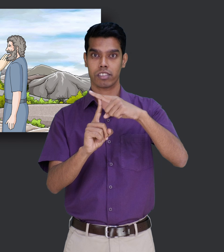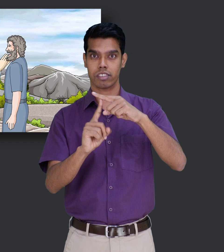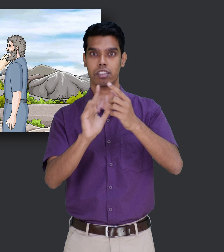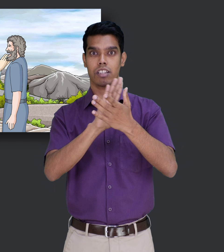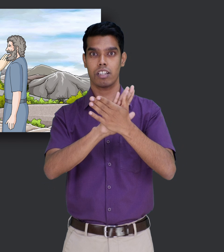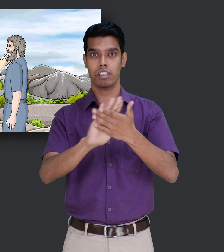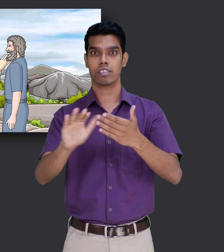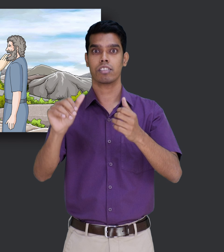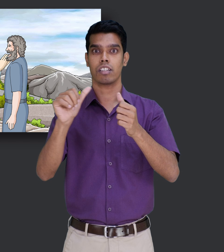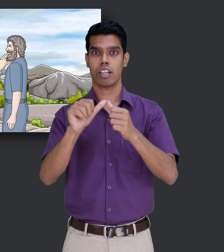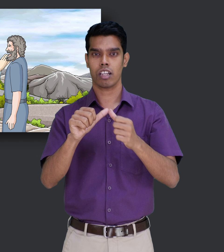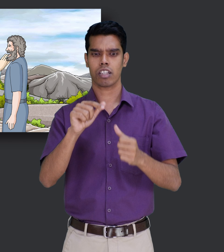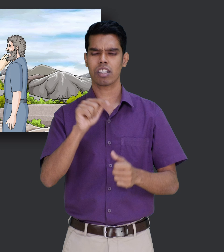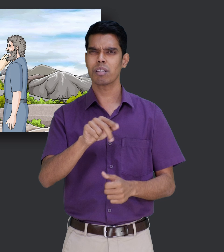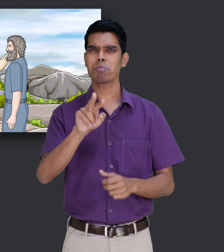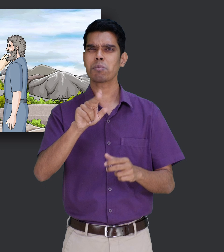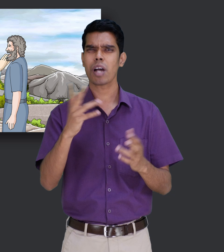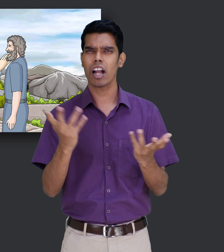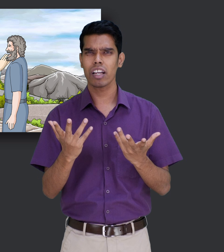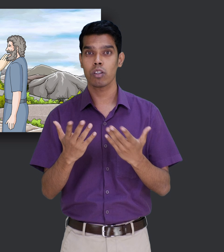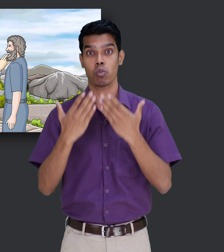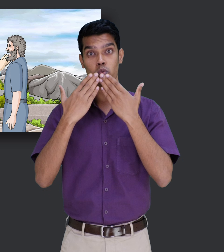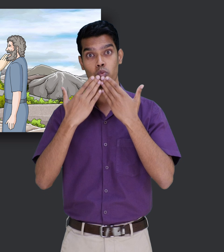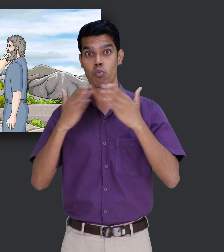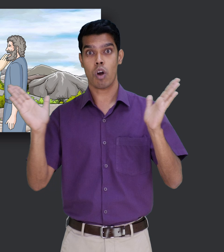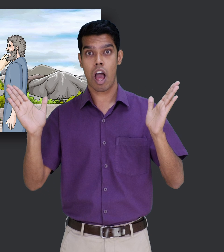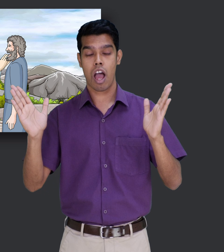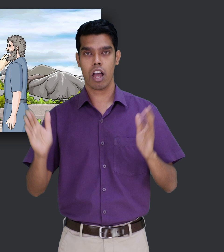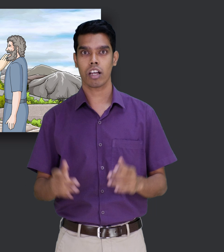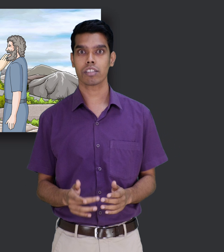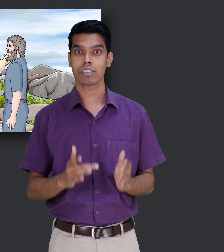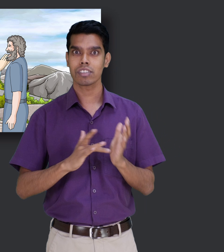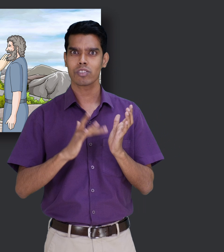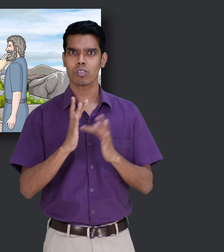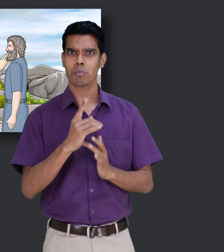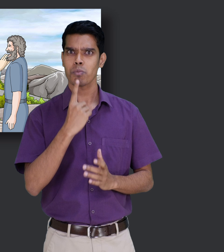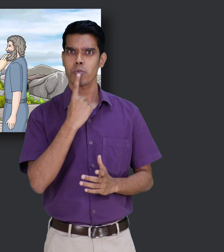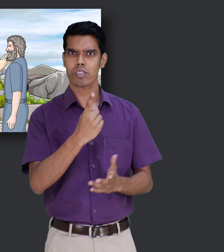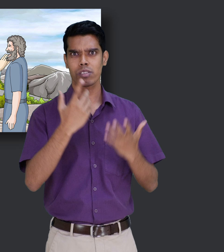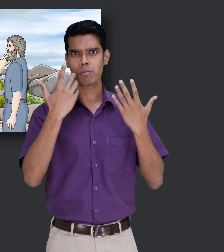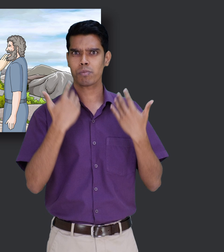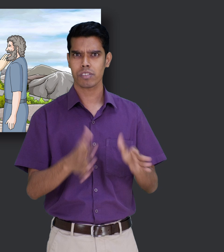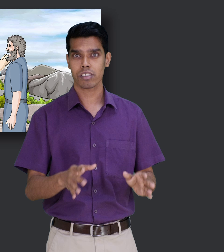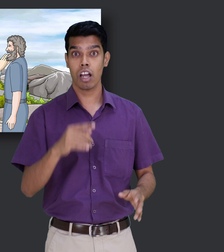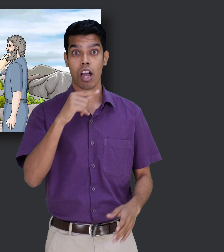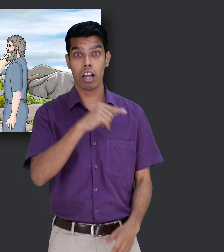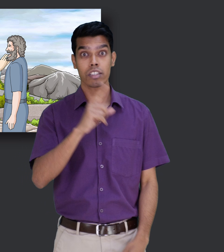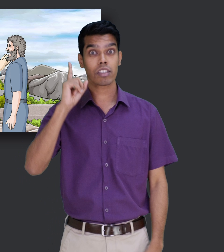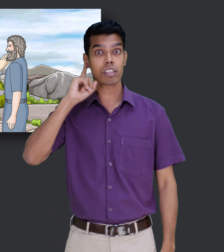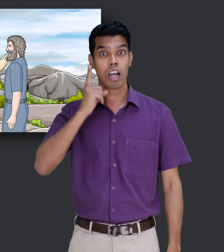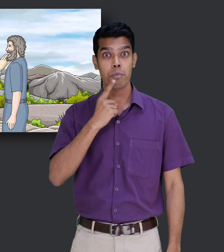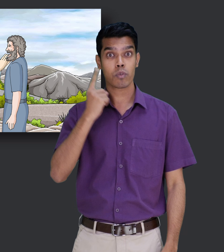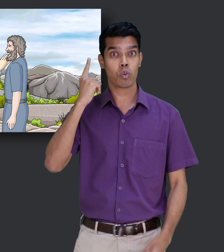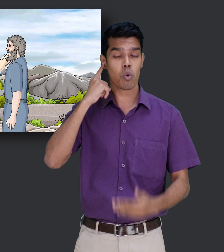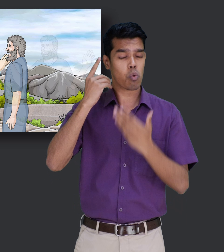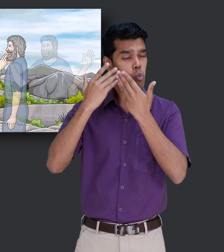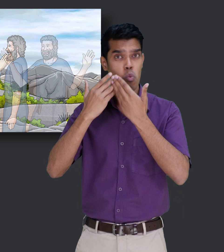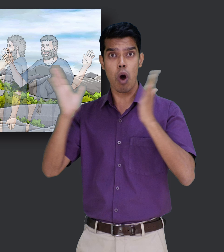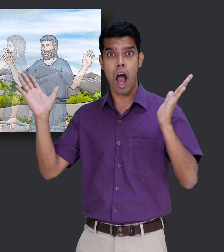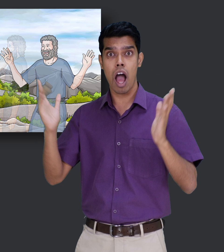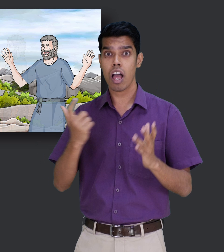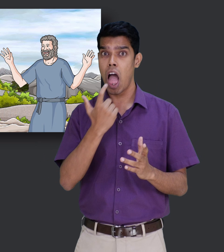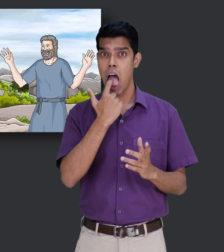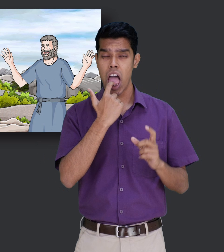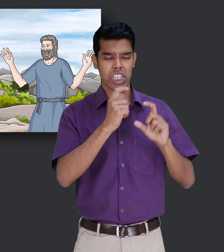(which means, “Be opened!”).